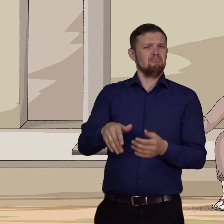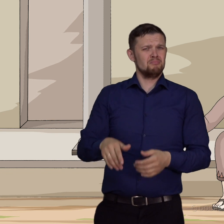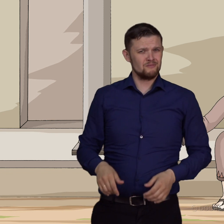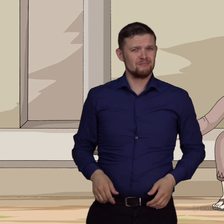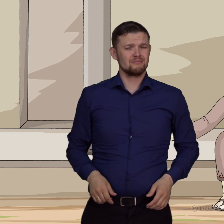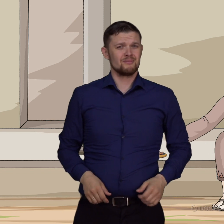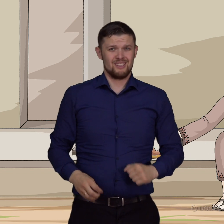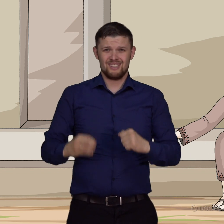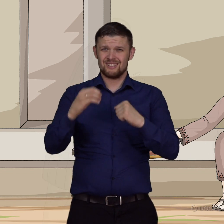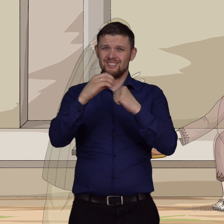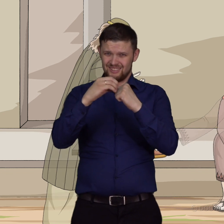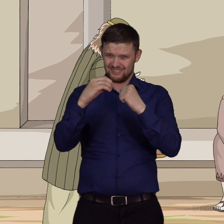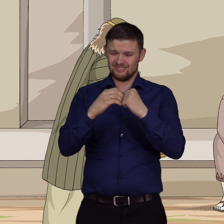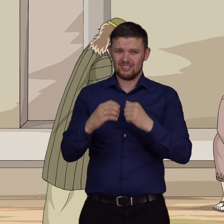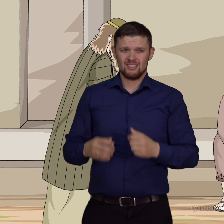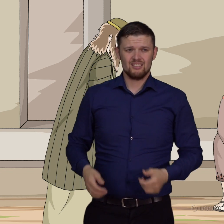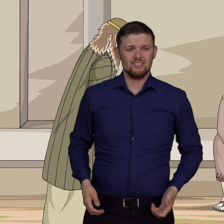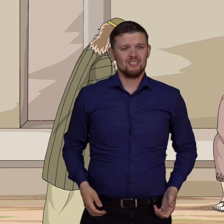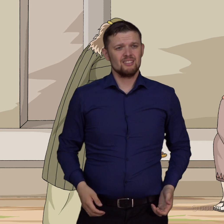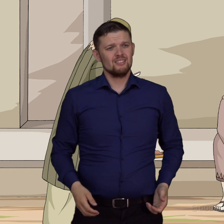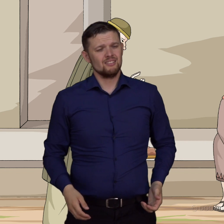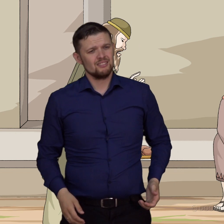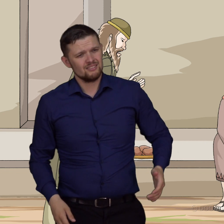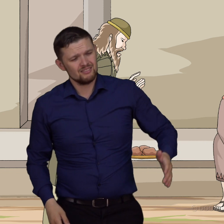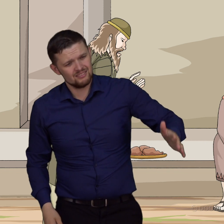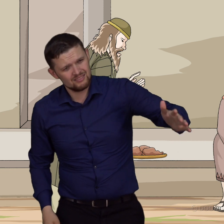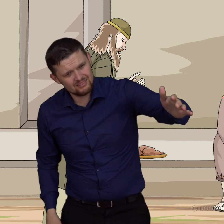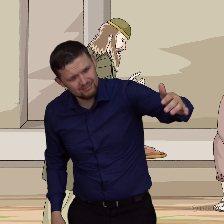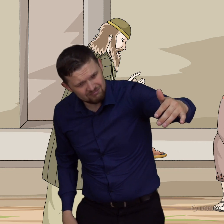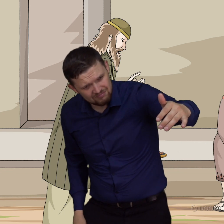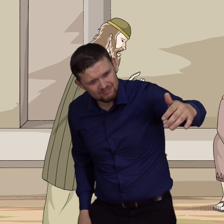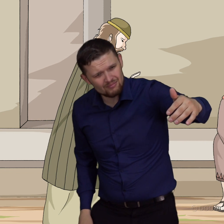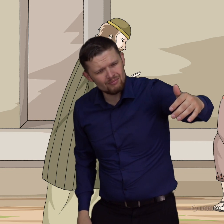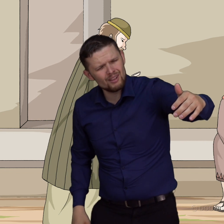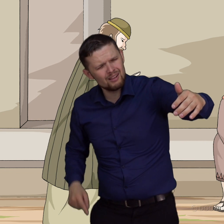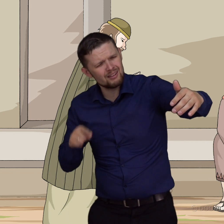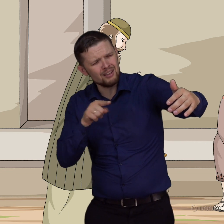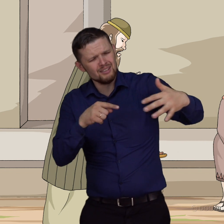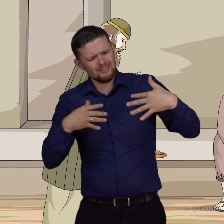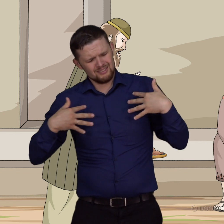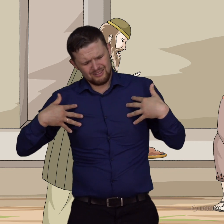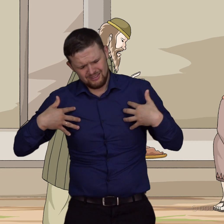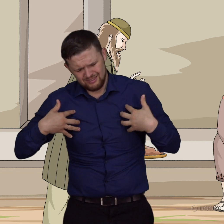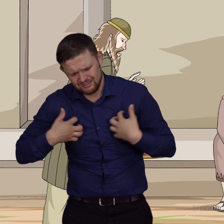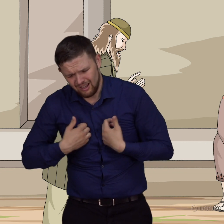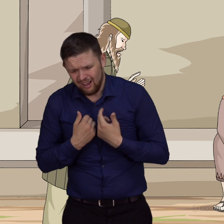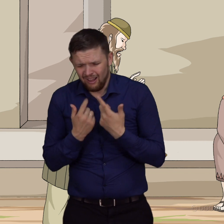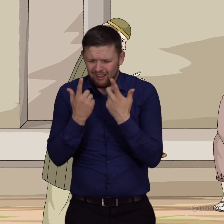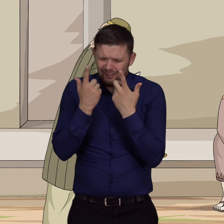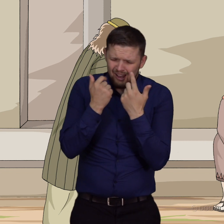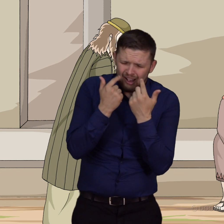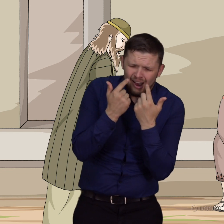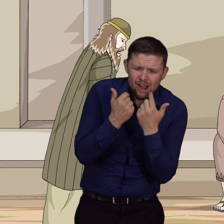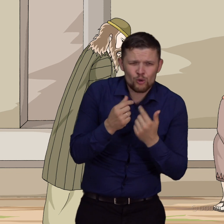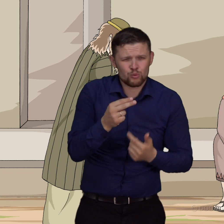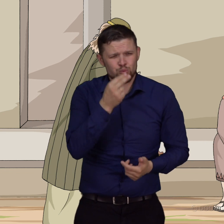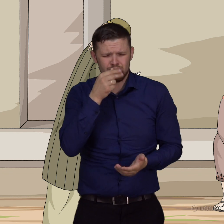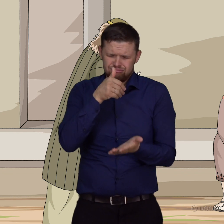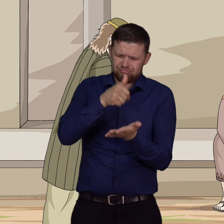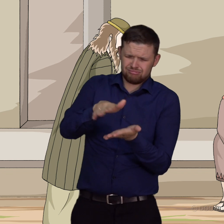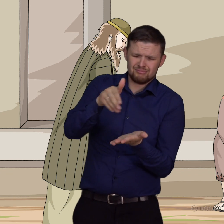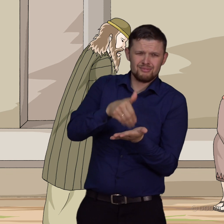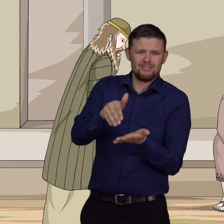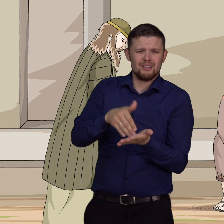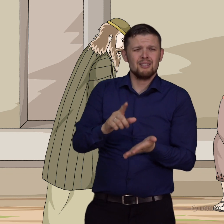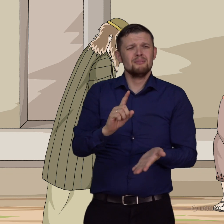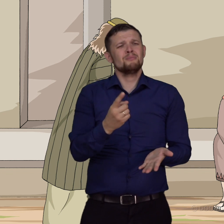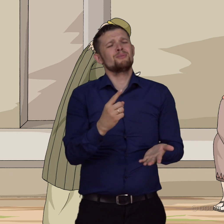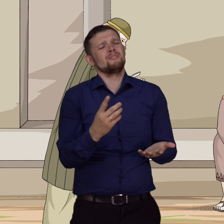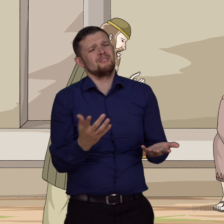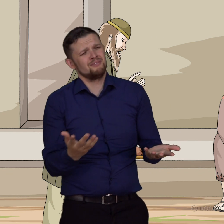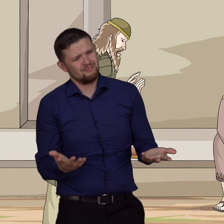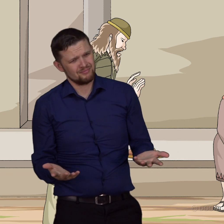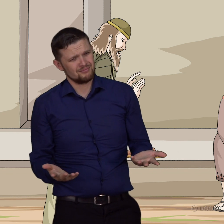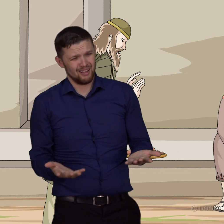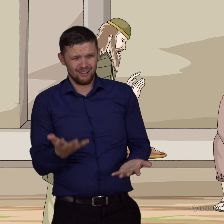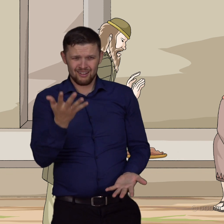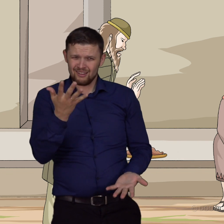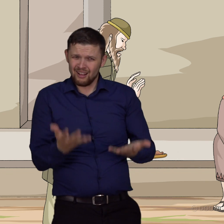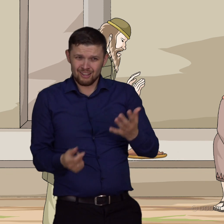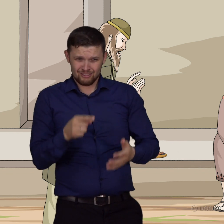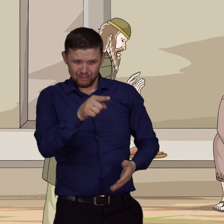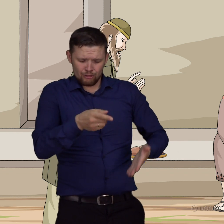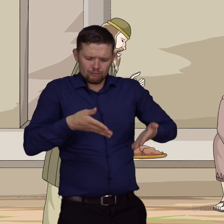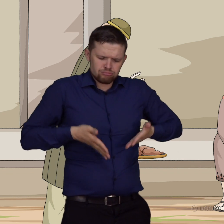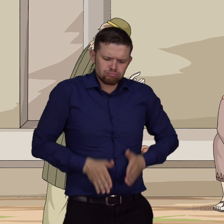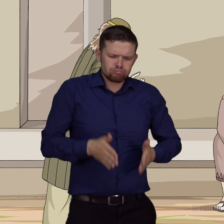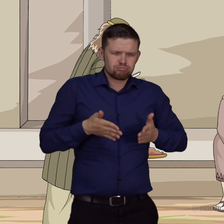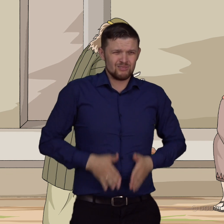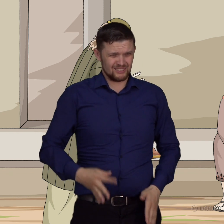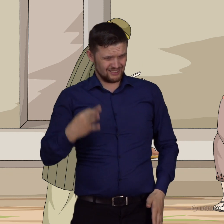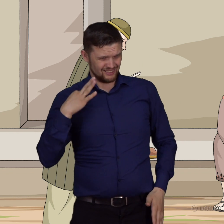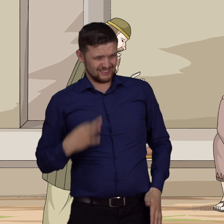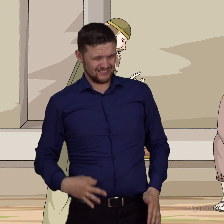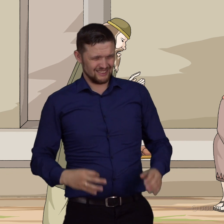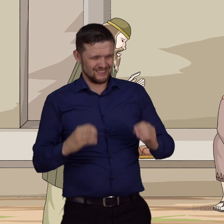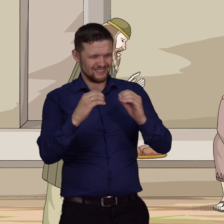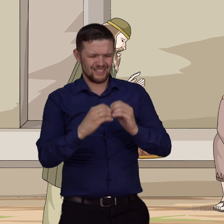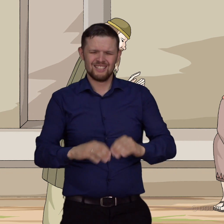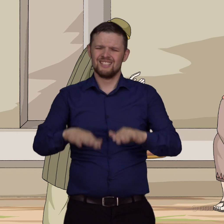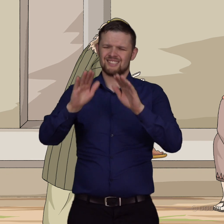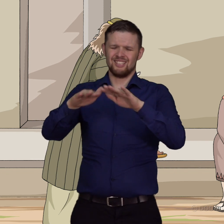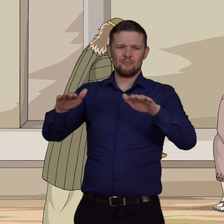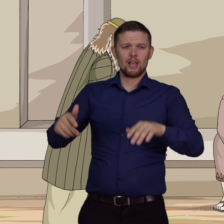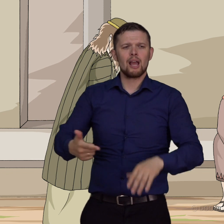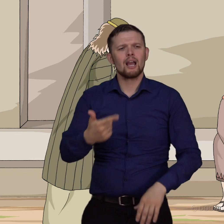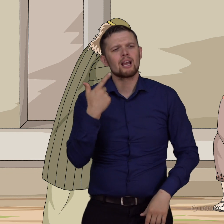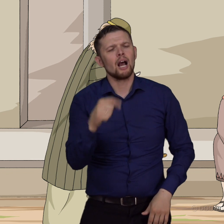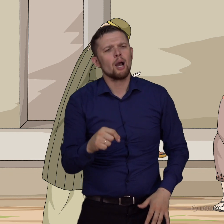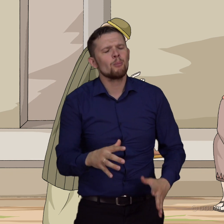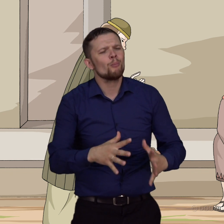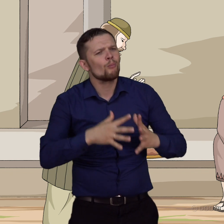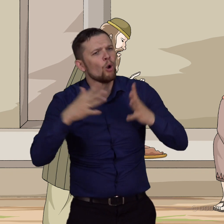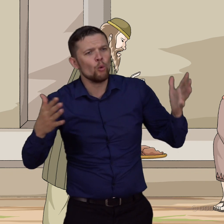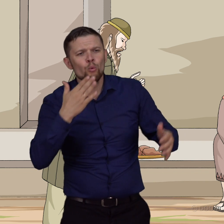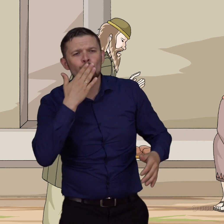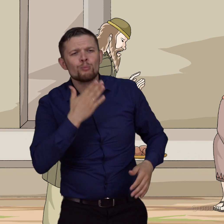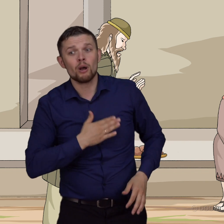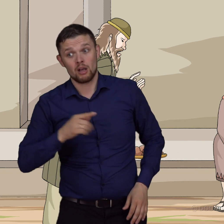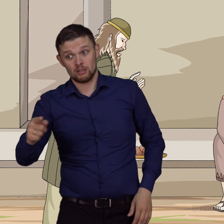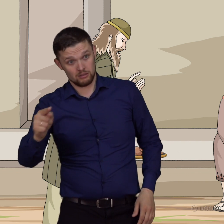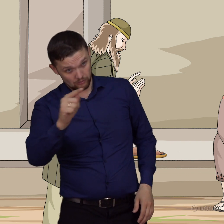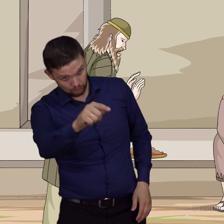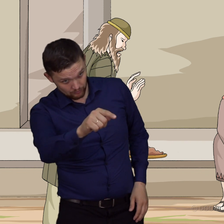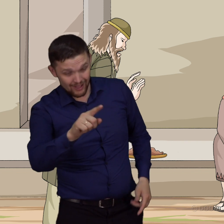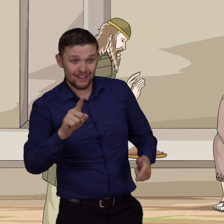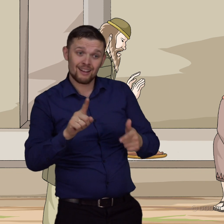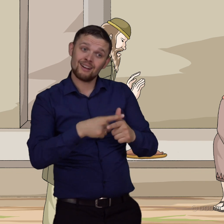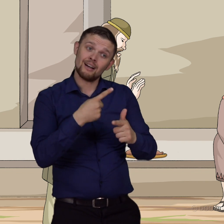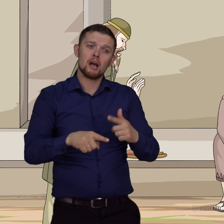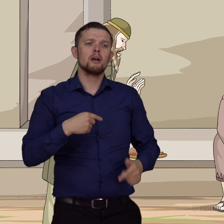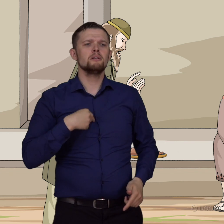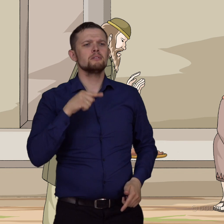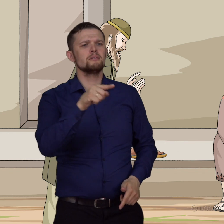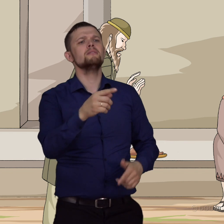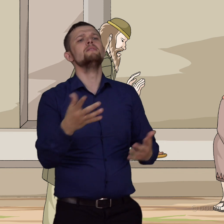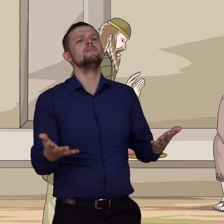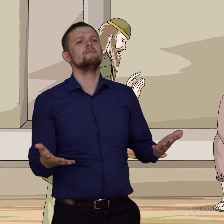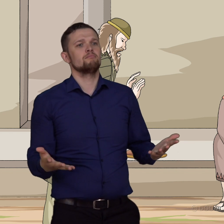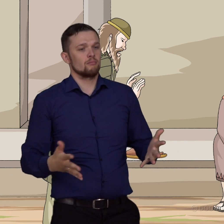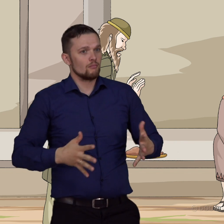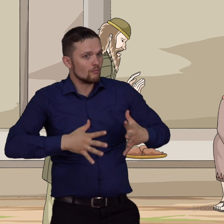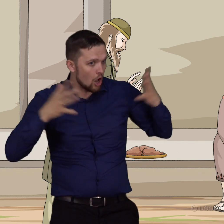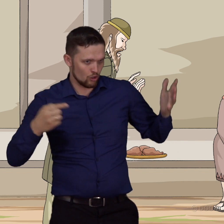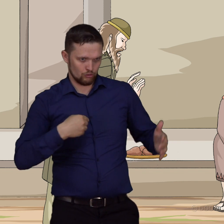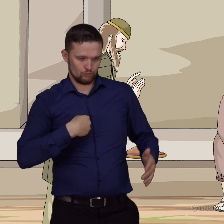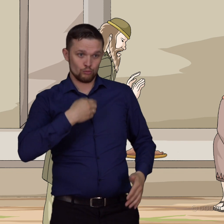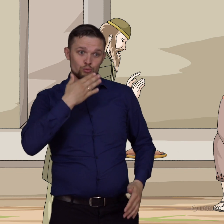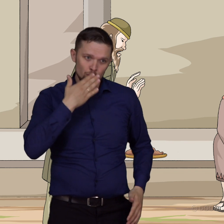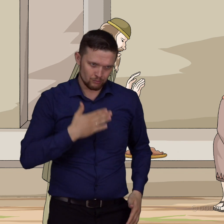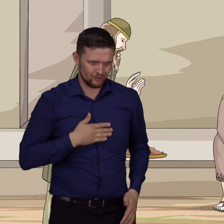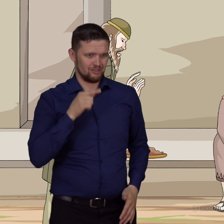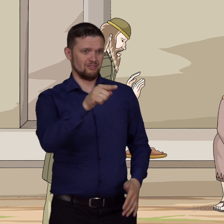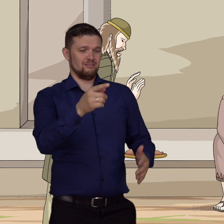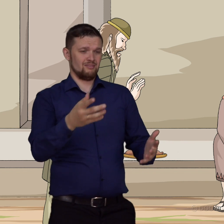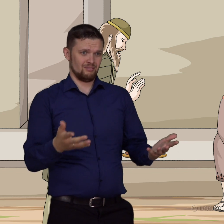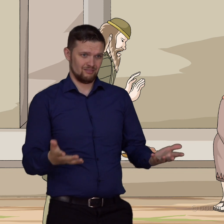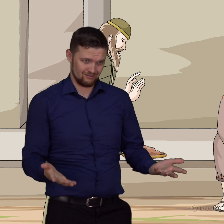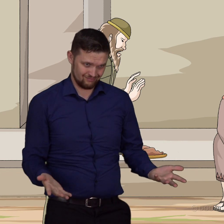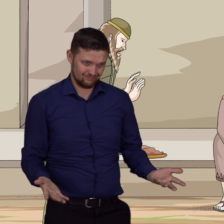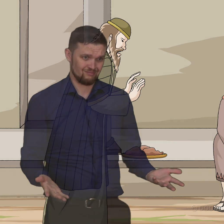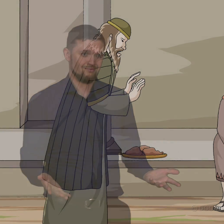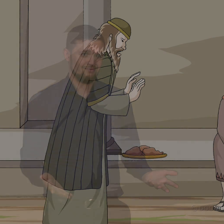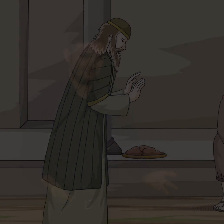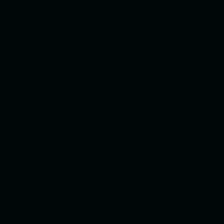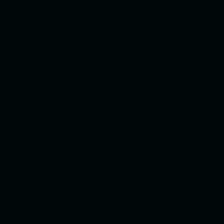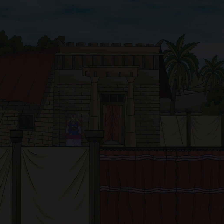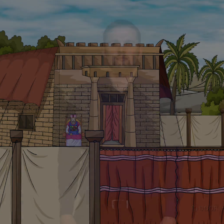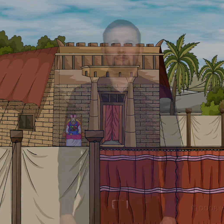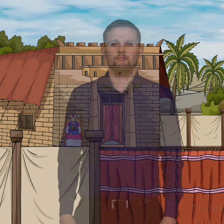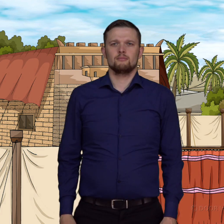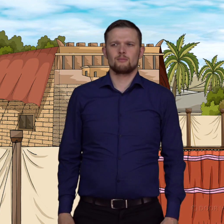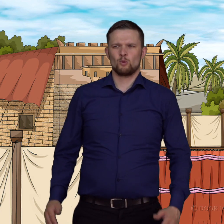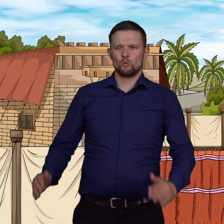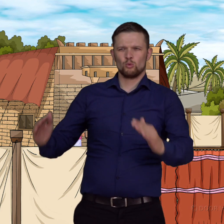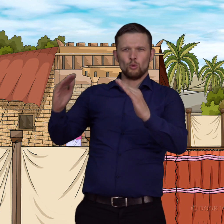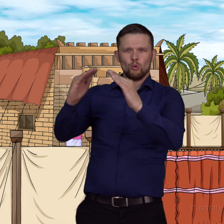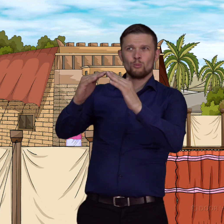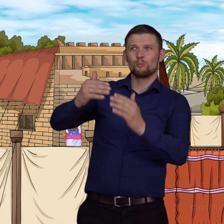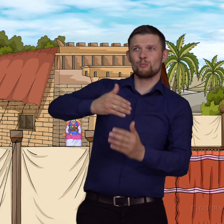“Hannah, why are you crying?” her husband Elkanah asked. “Why won’t you eat? Why is your heart so grieved? Am I not better to you than ten sons?”